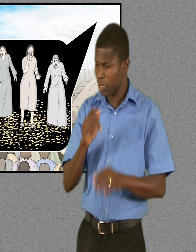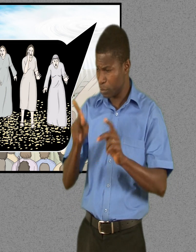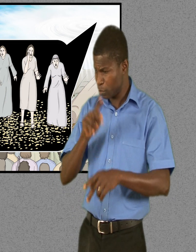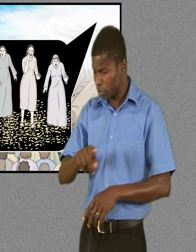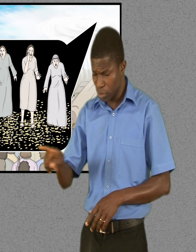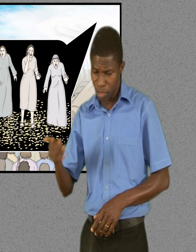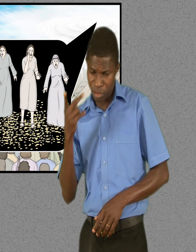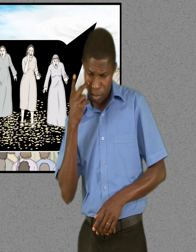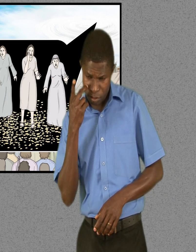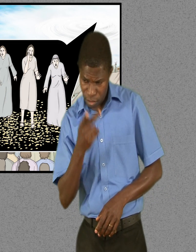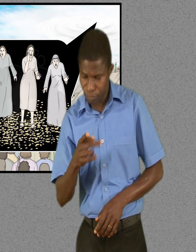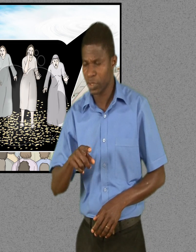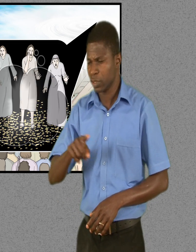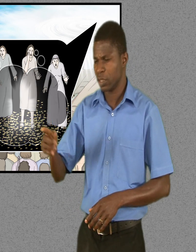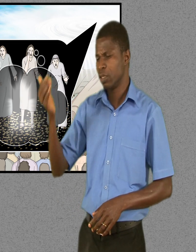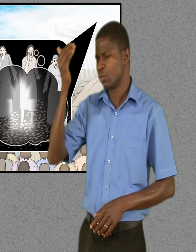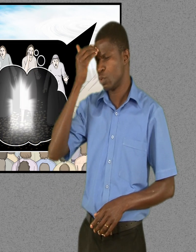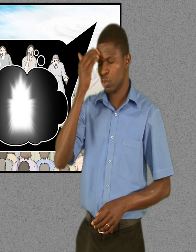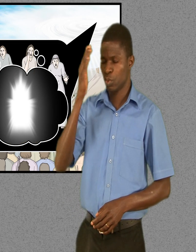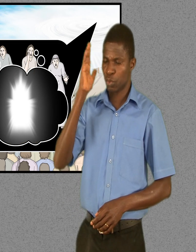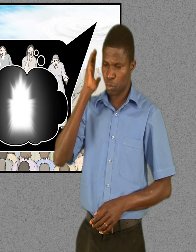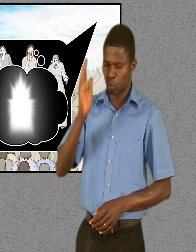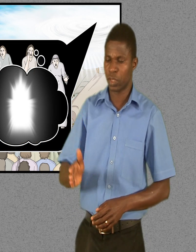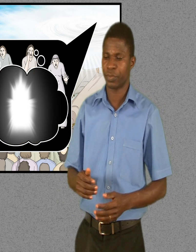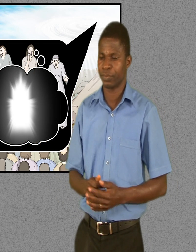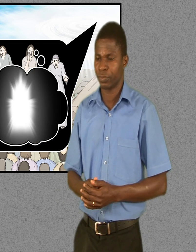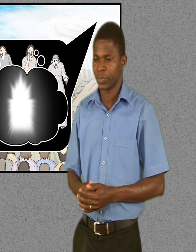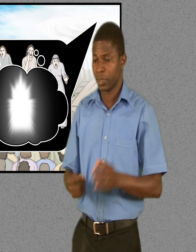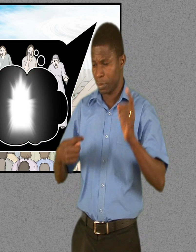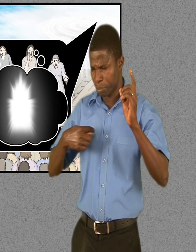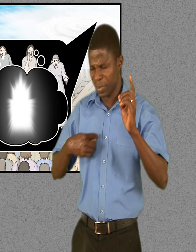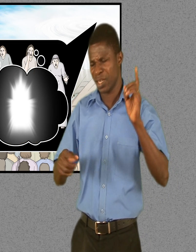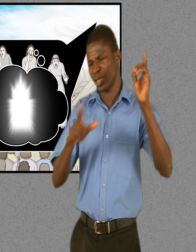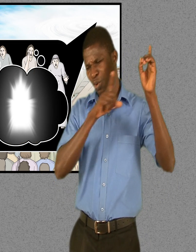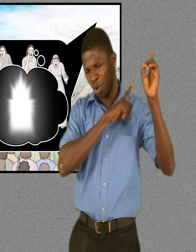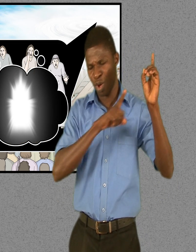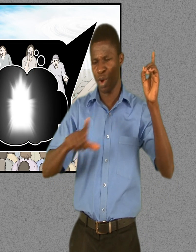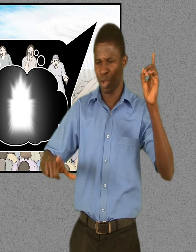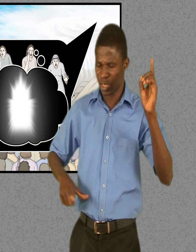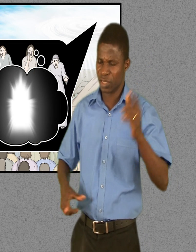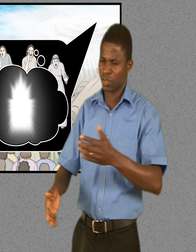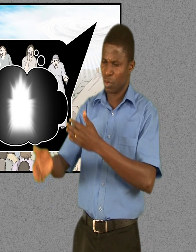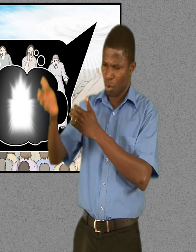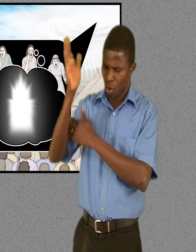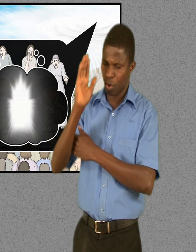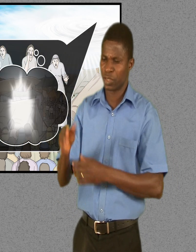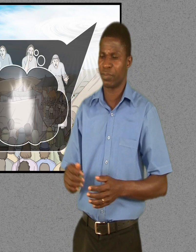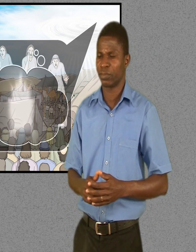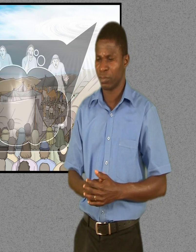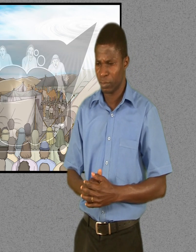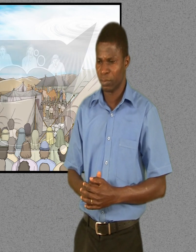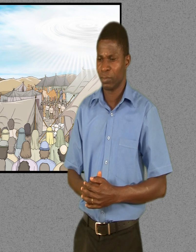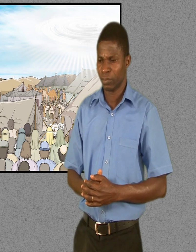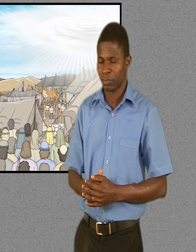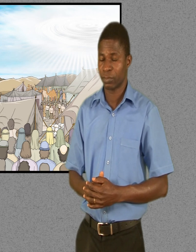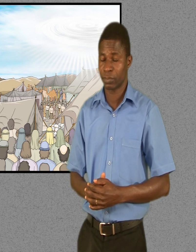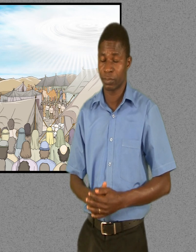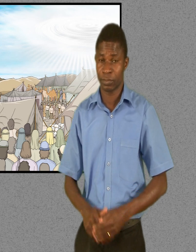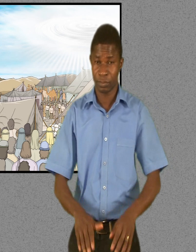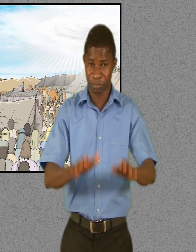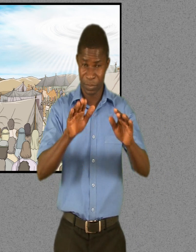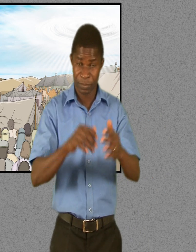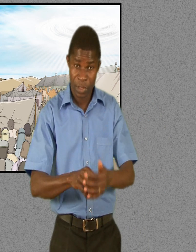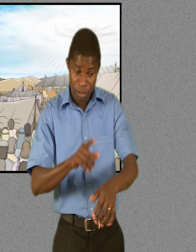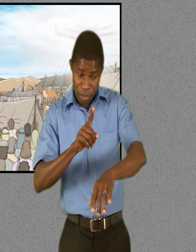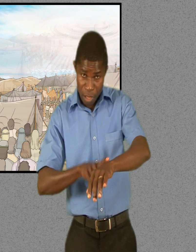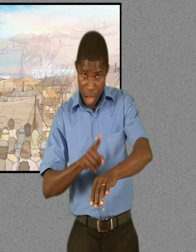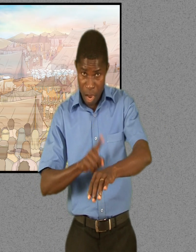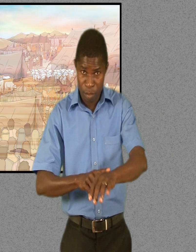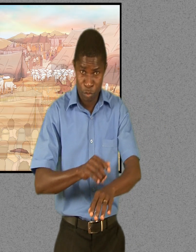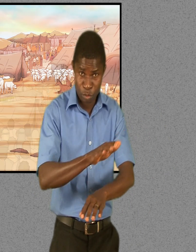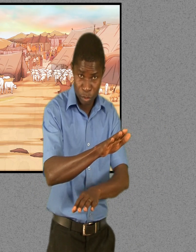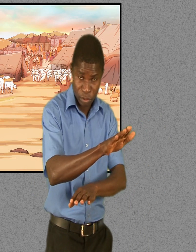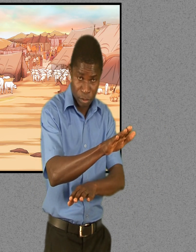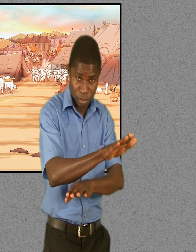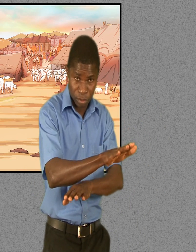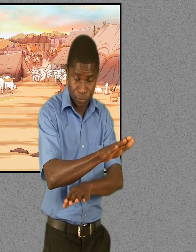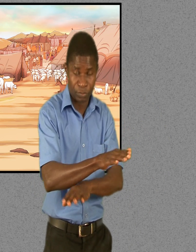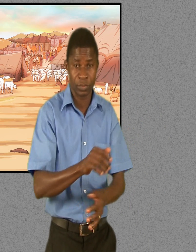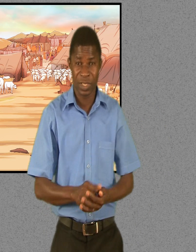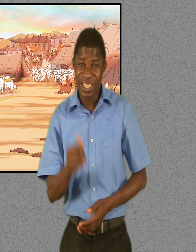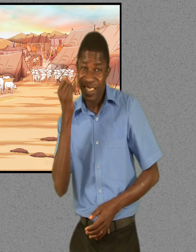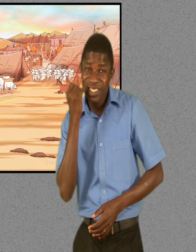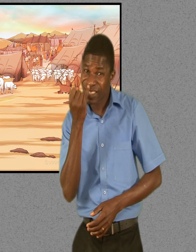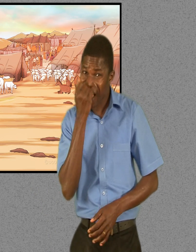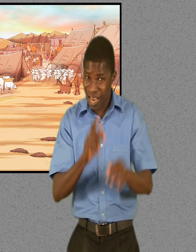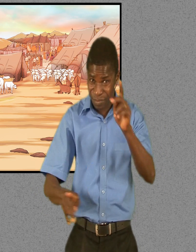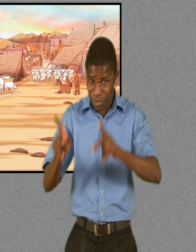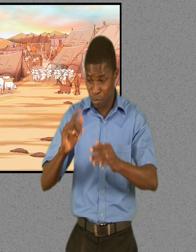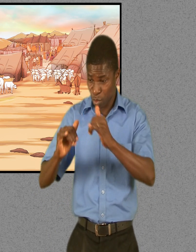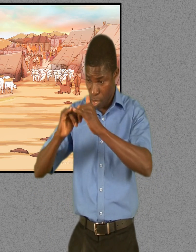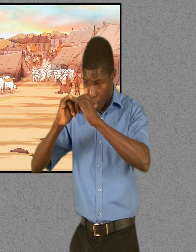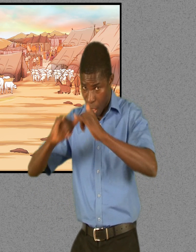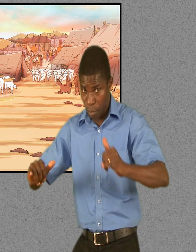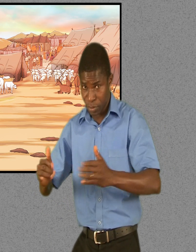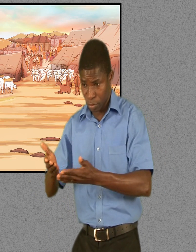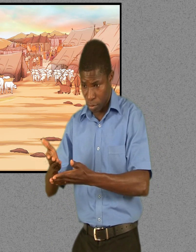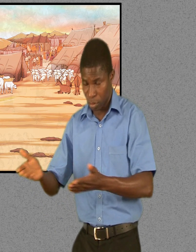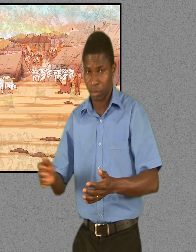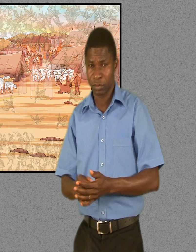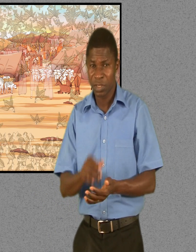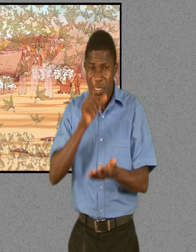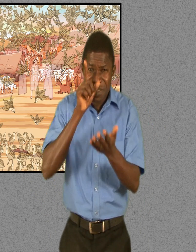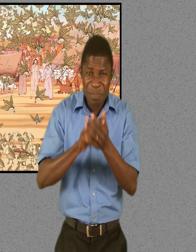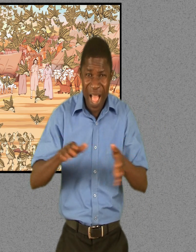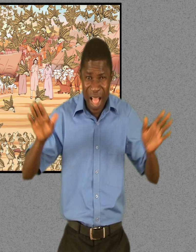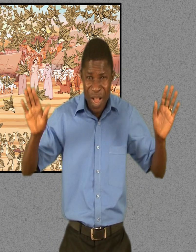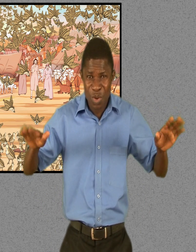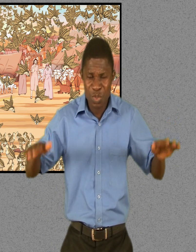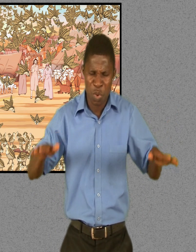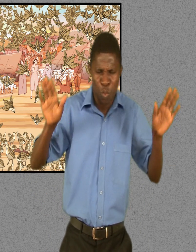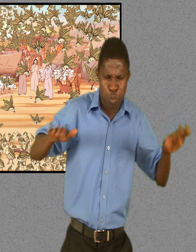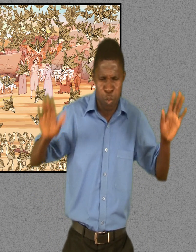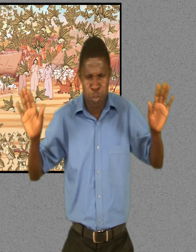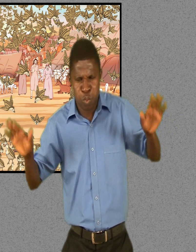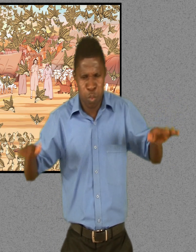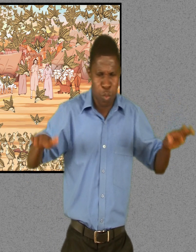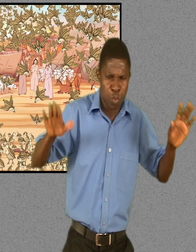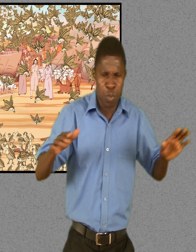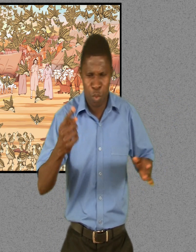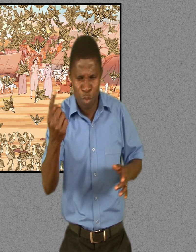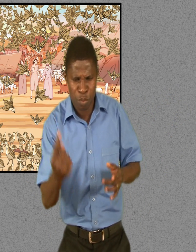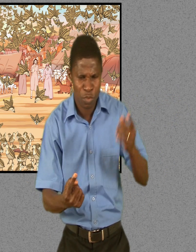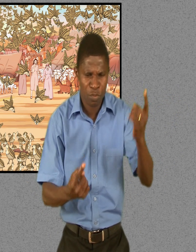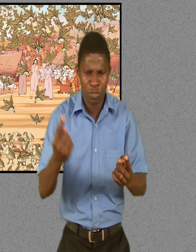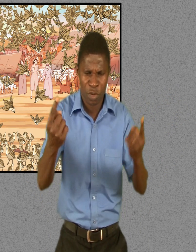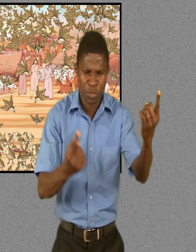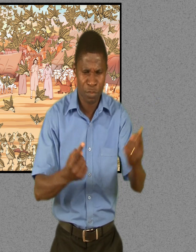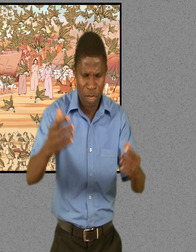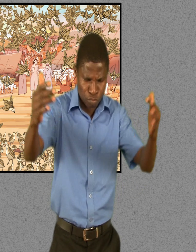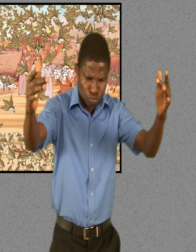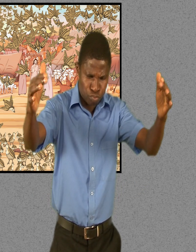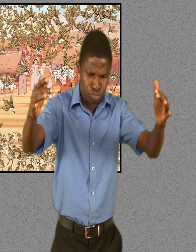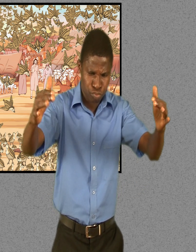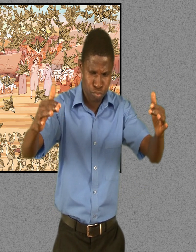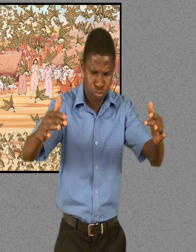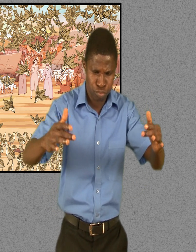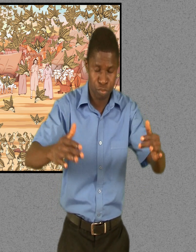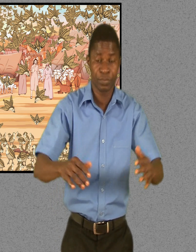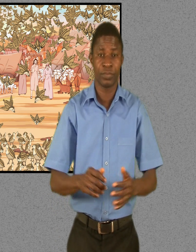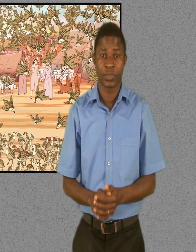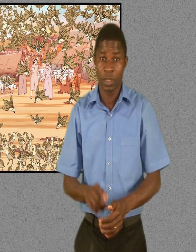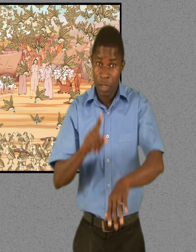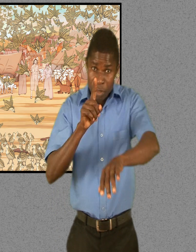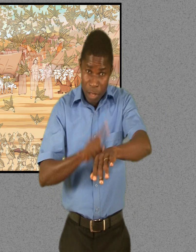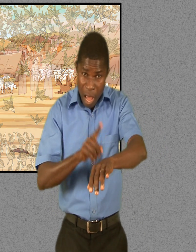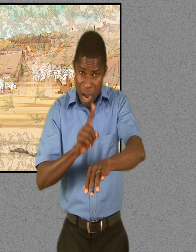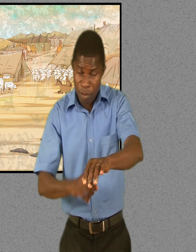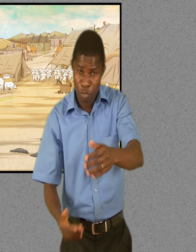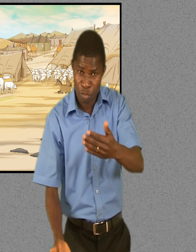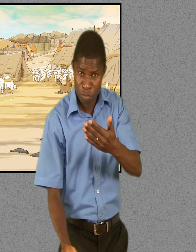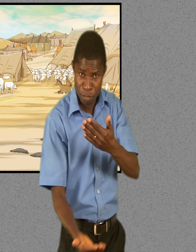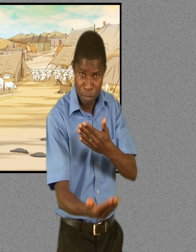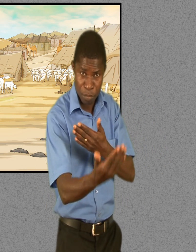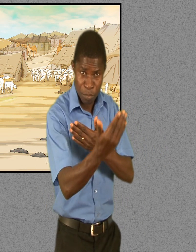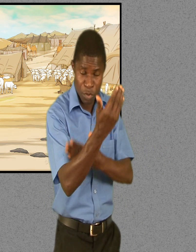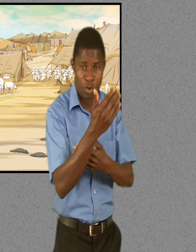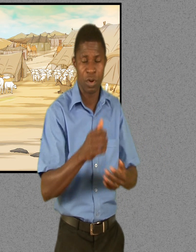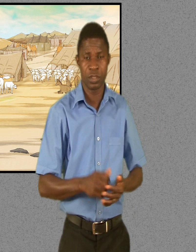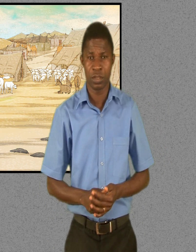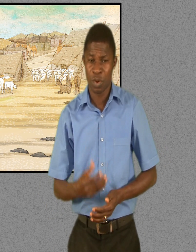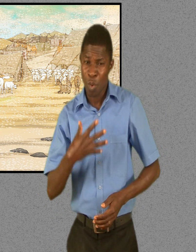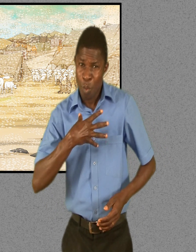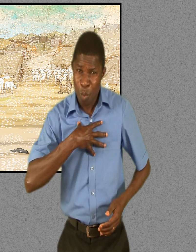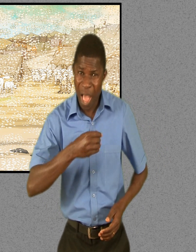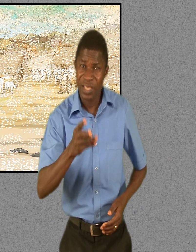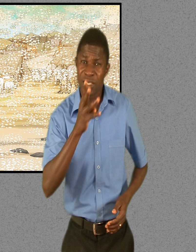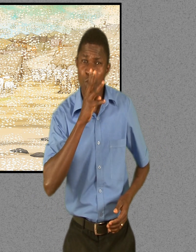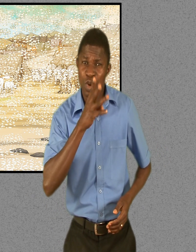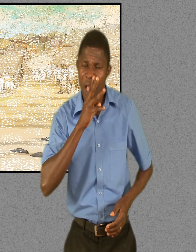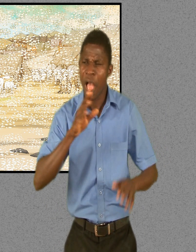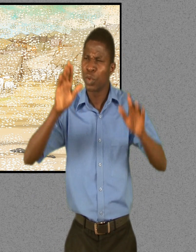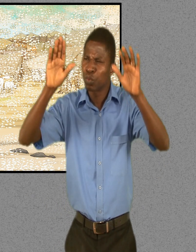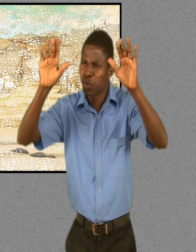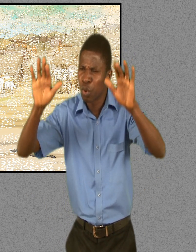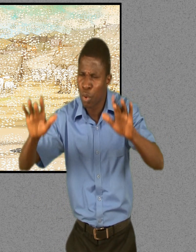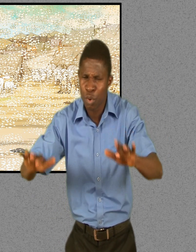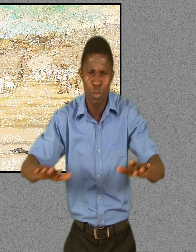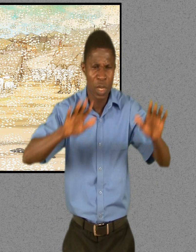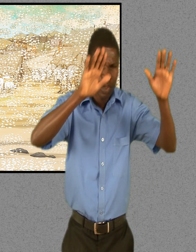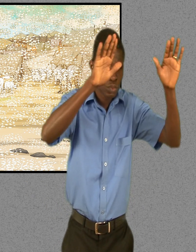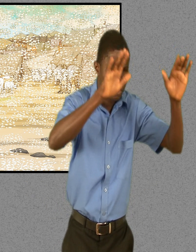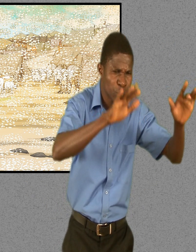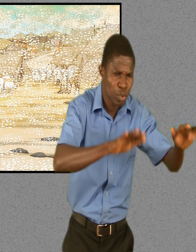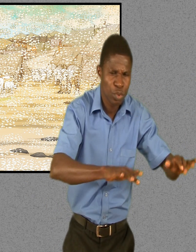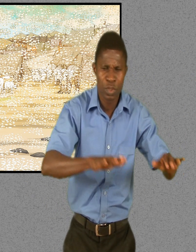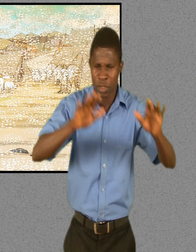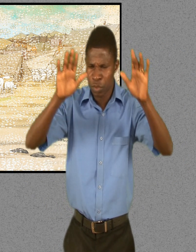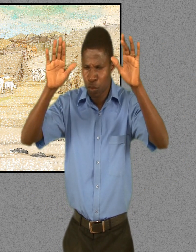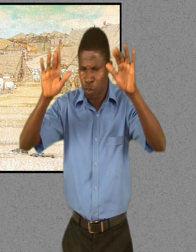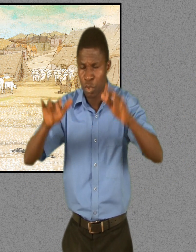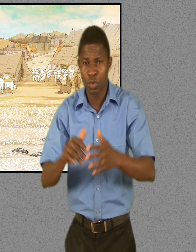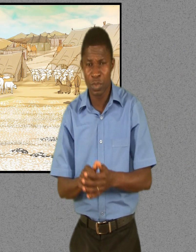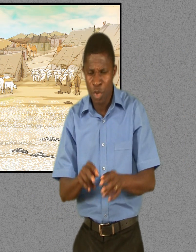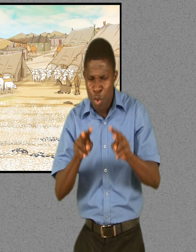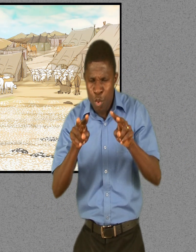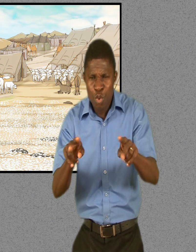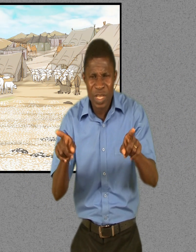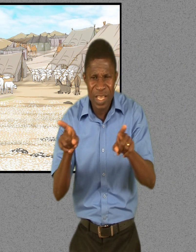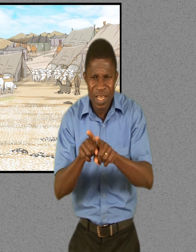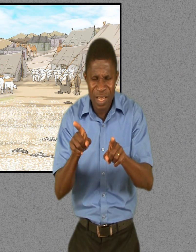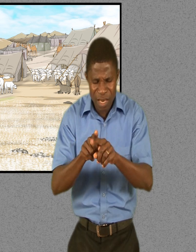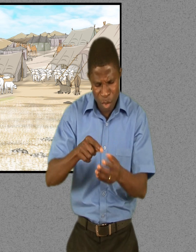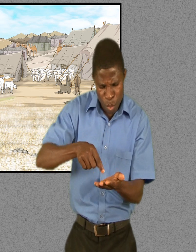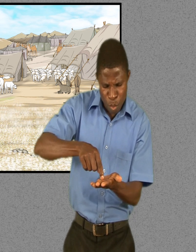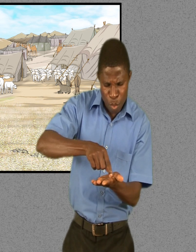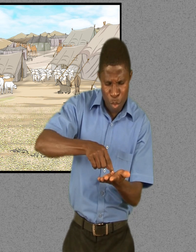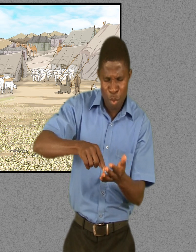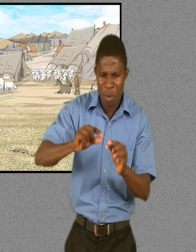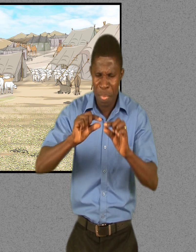Then you will know that I am the LORD your God.’” That evening quail came and covered the camp, and in the morning there was a layer of dew around the camp.